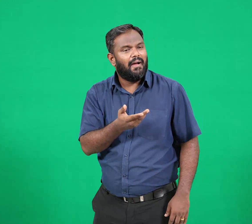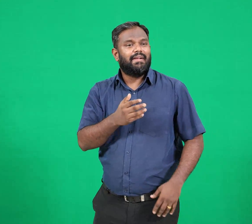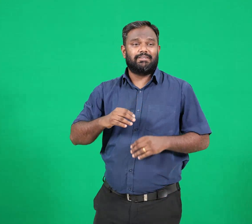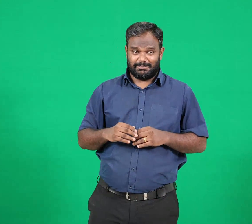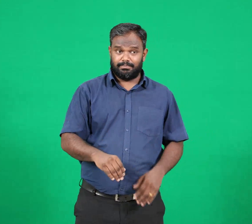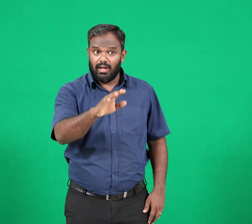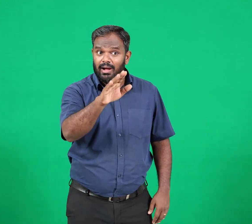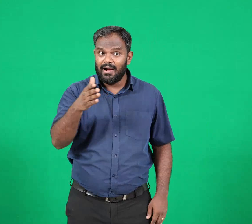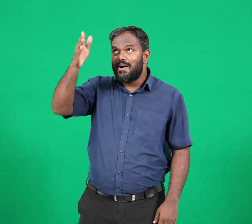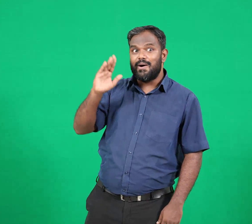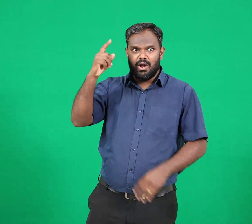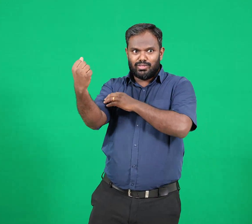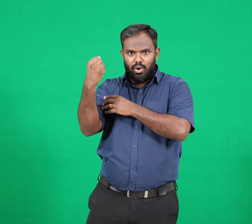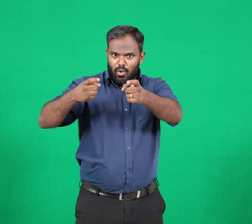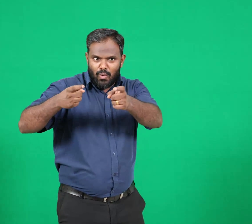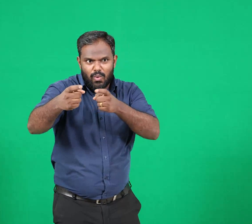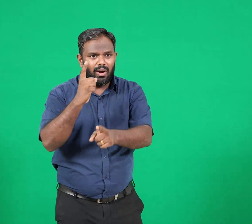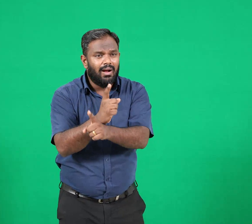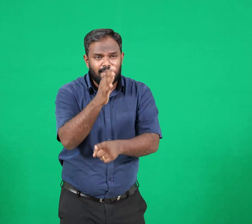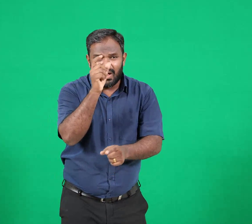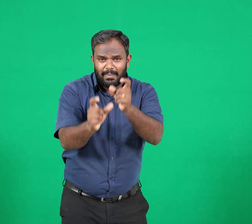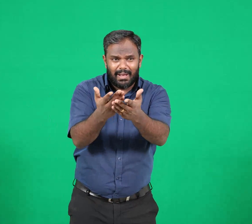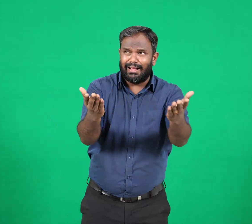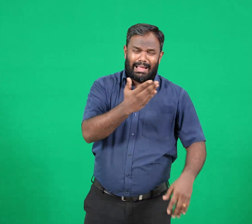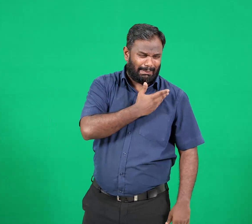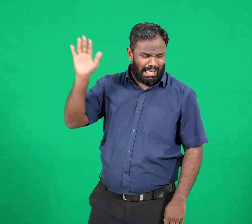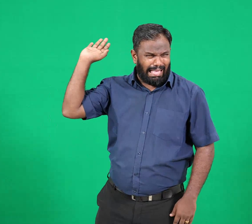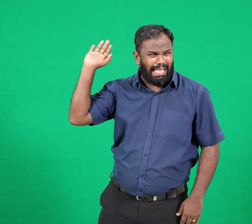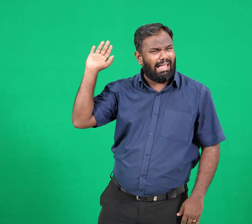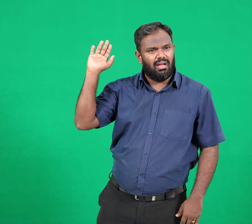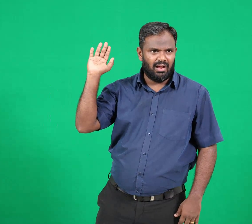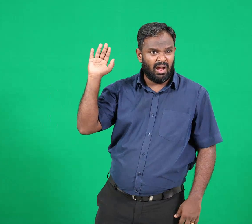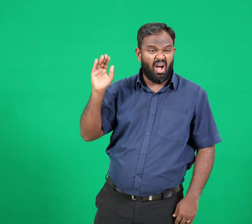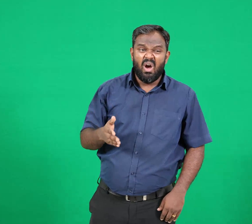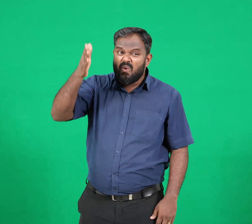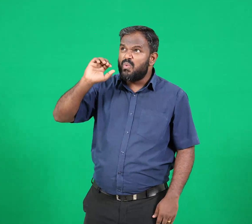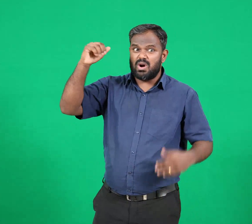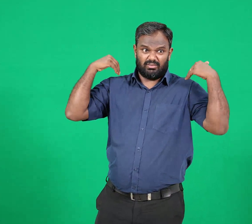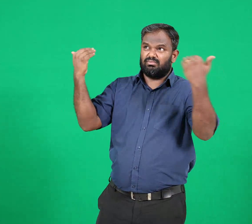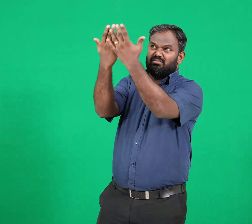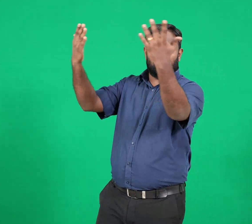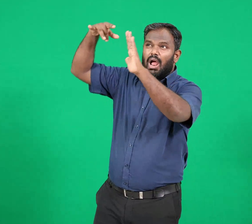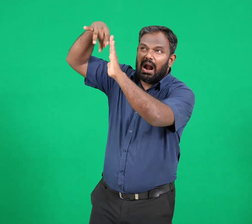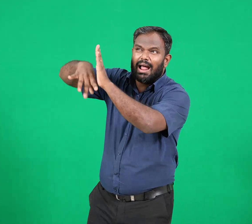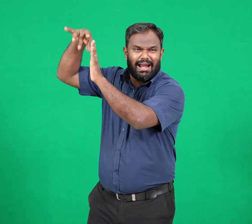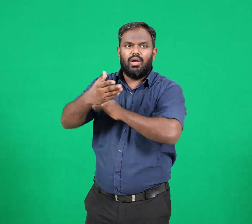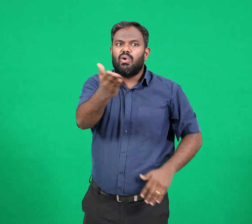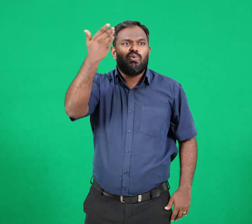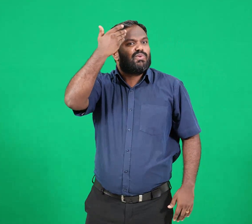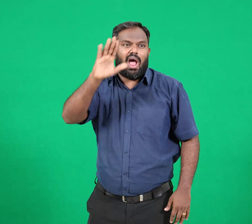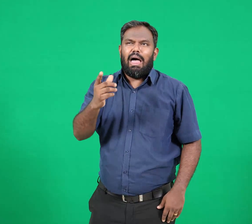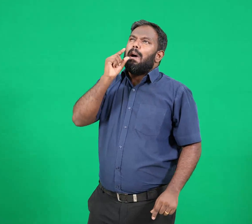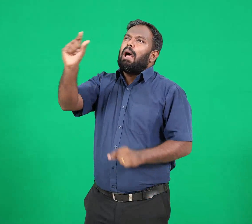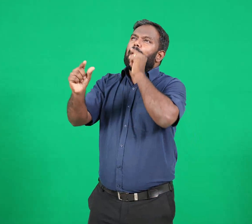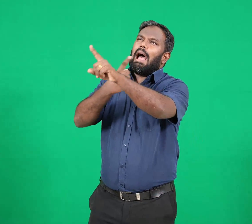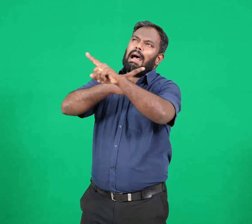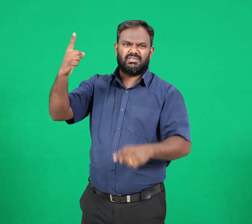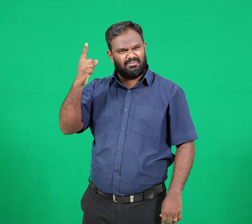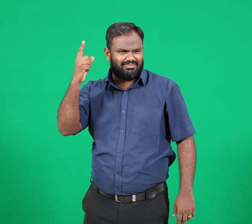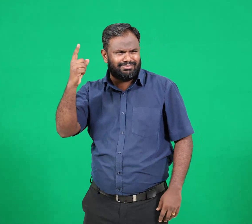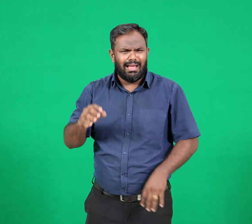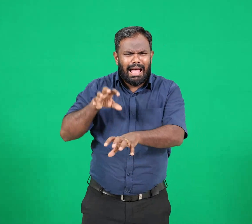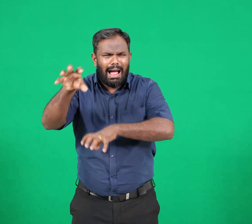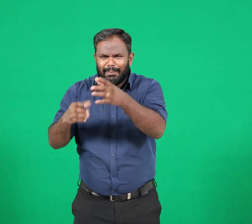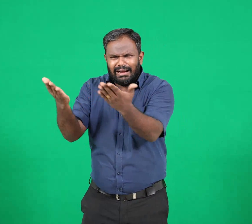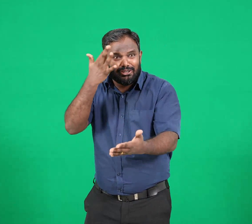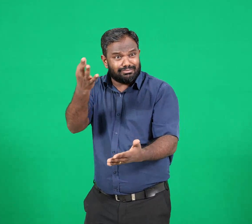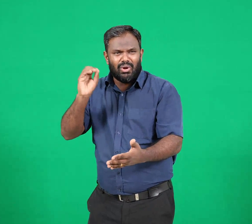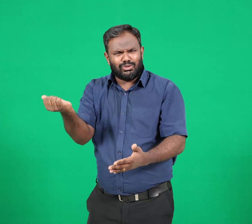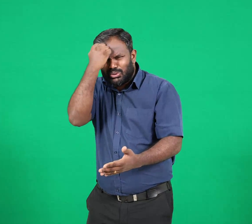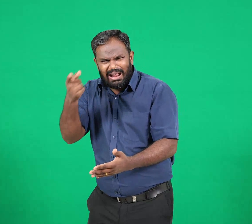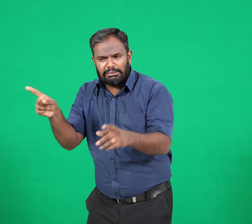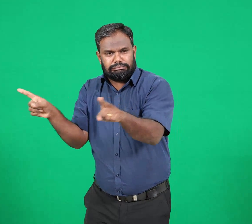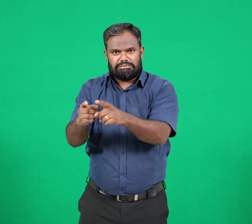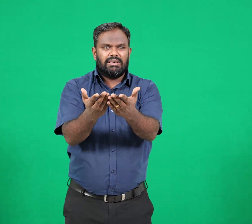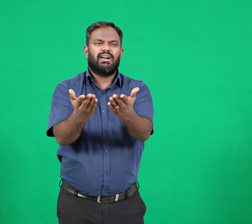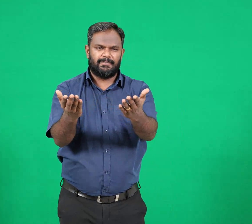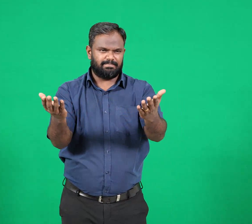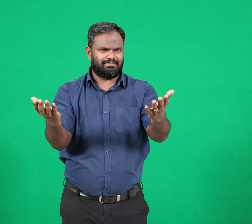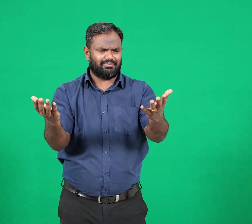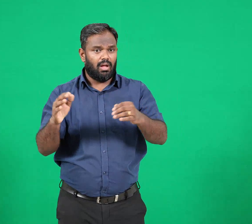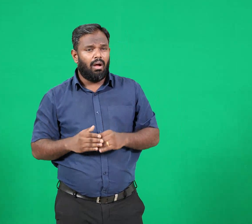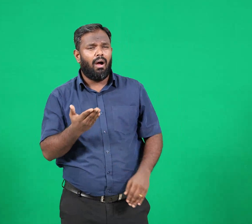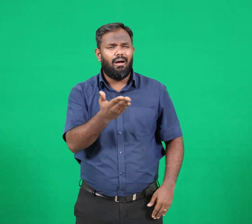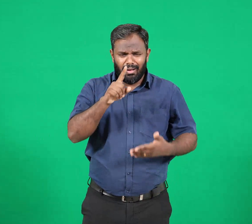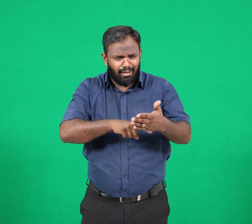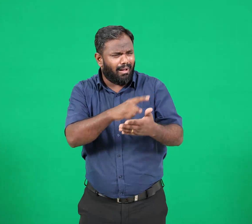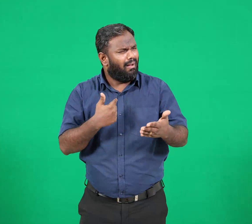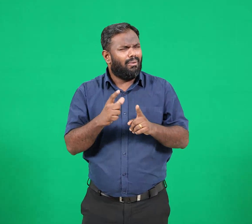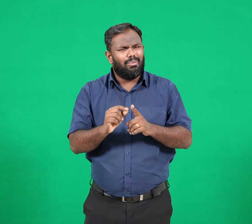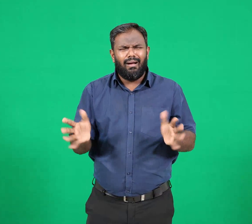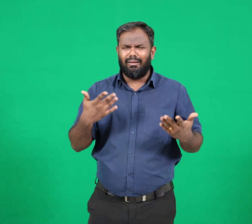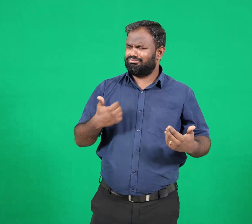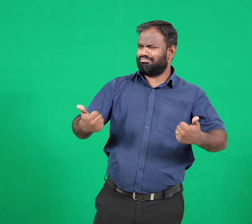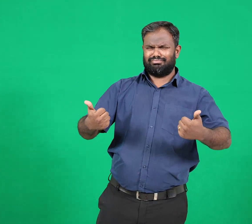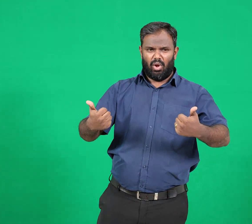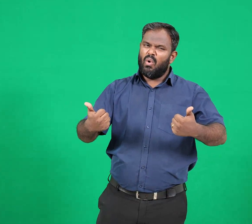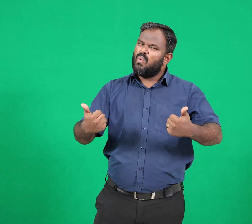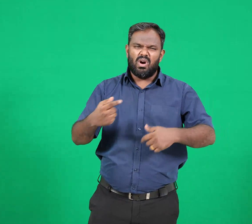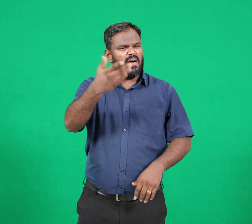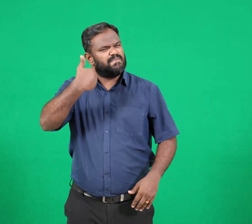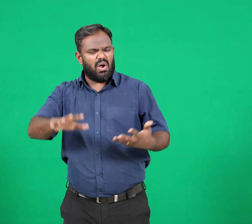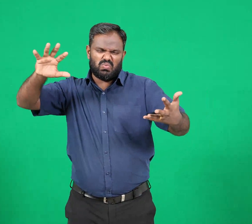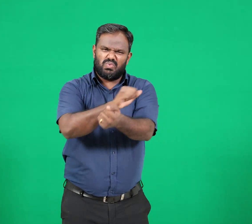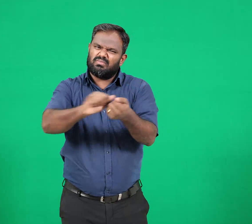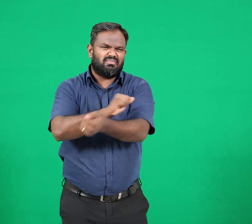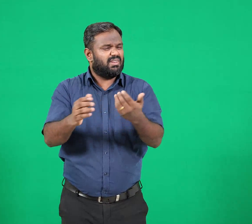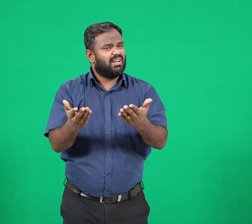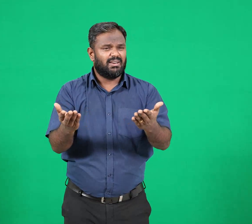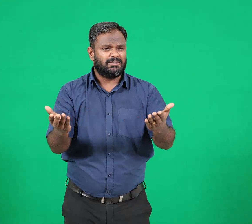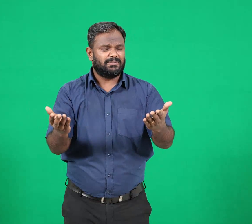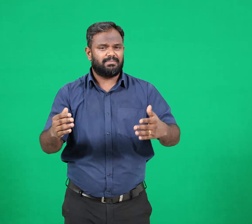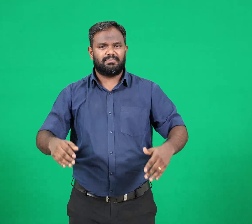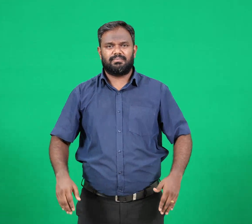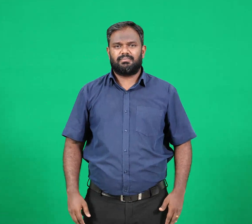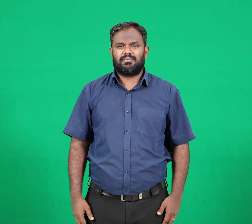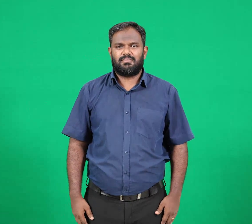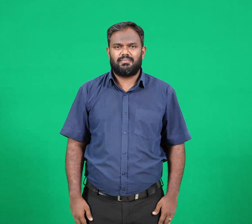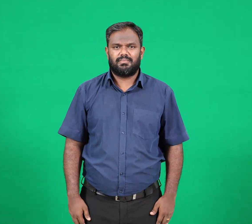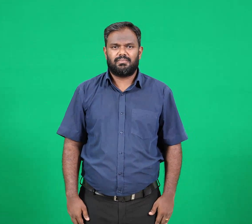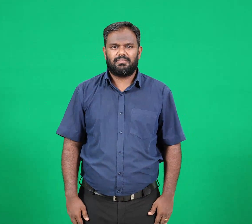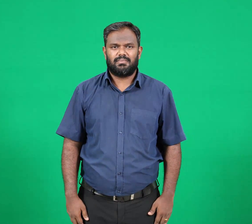These men, however, slander what they do not understand, and like irrational animals, they will be destroyed by the things they do instinctively.